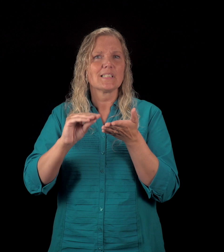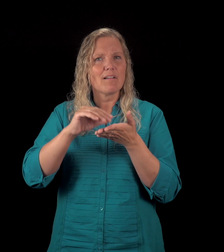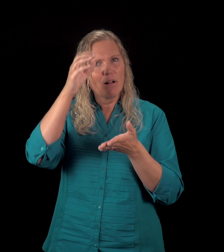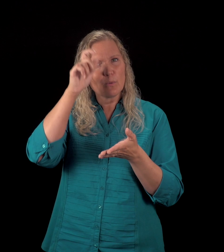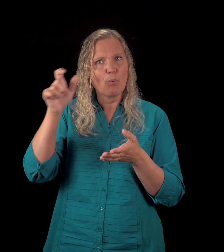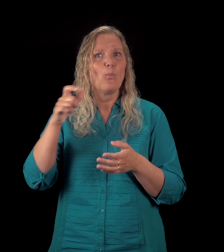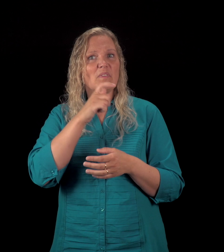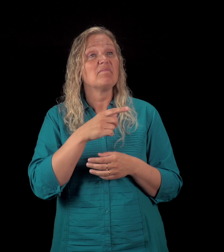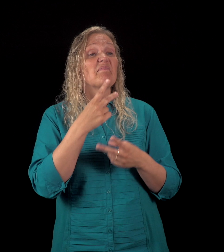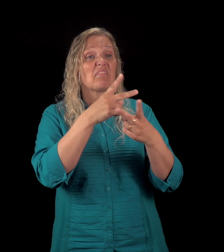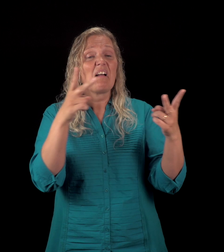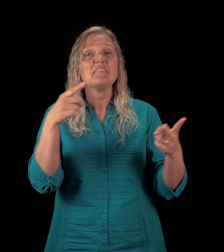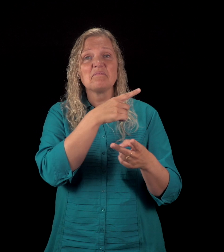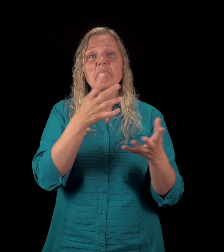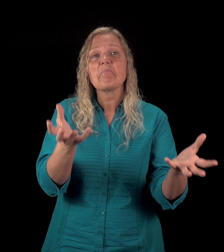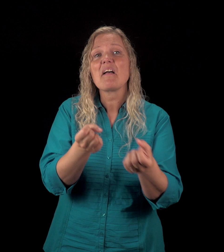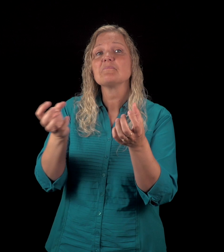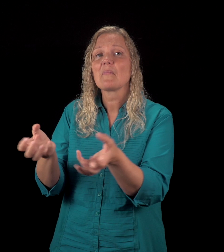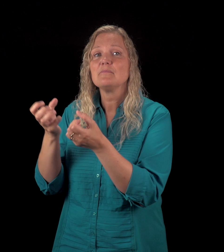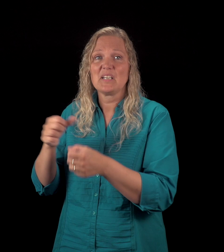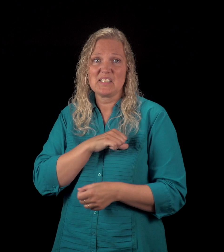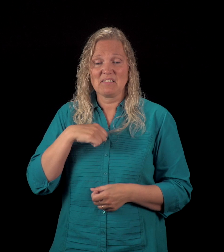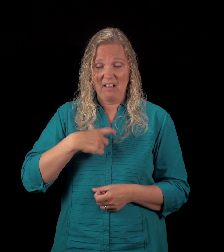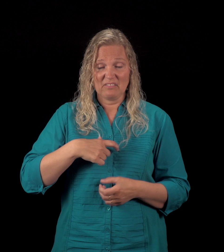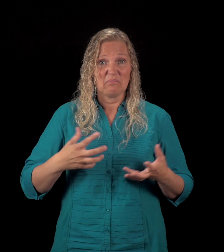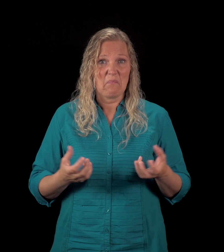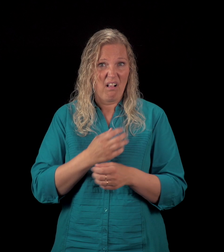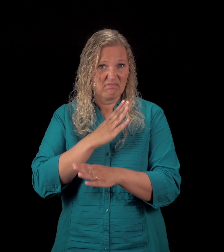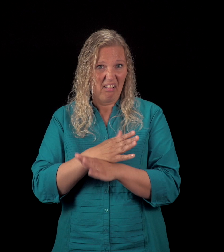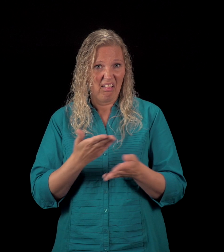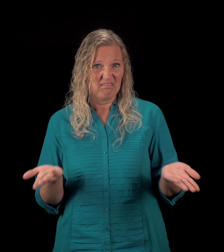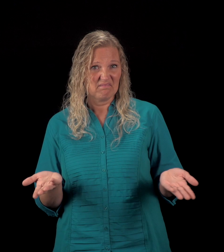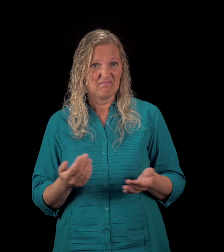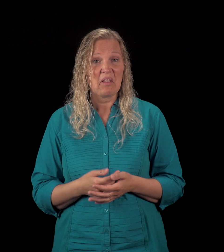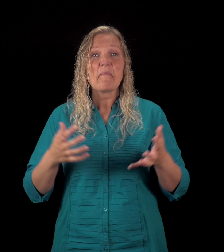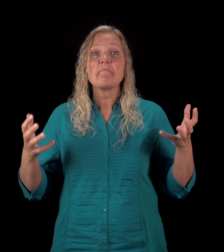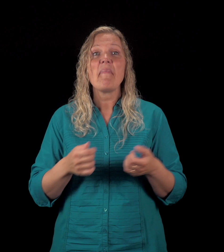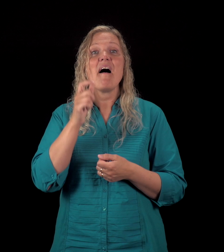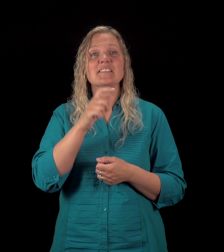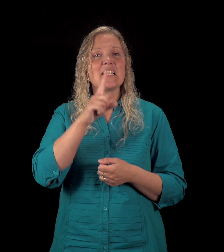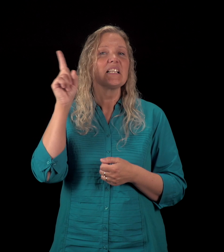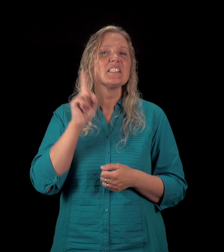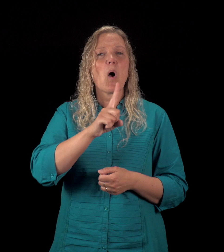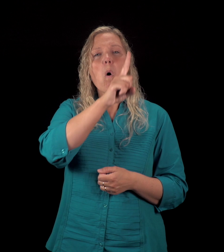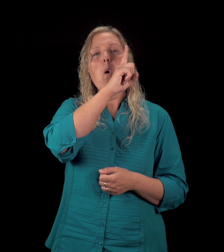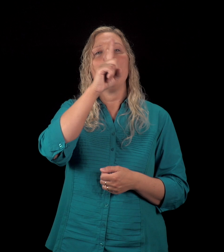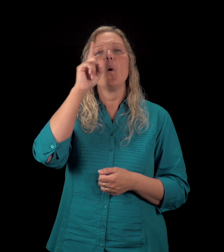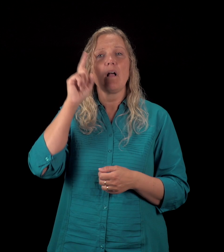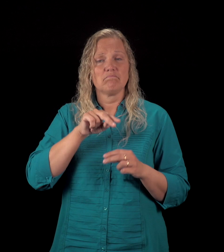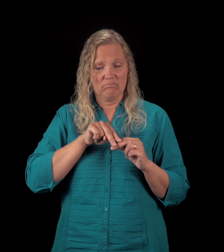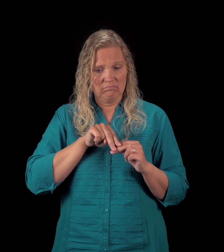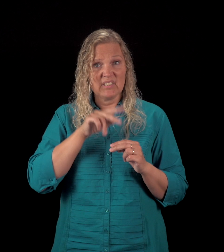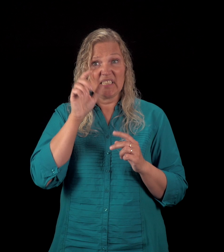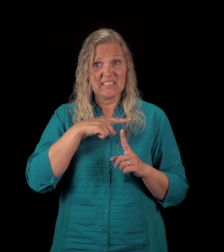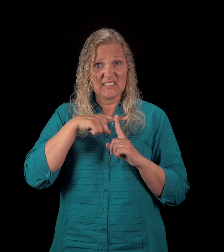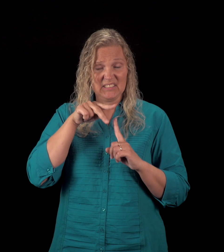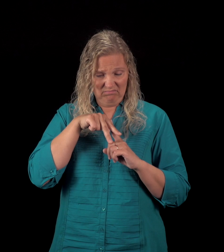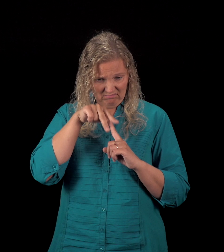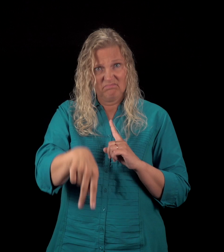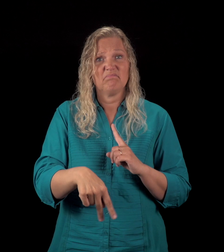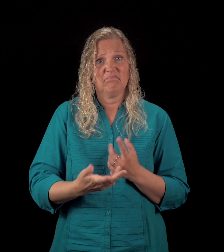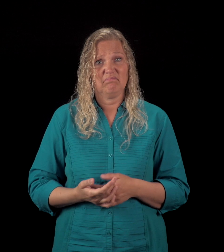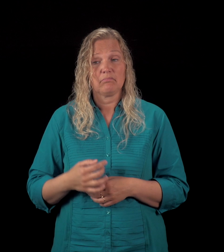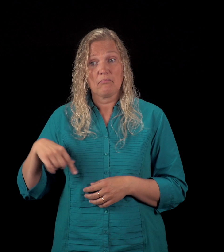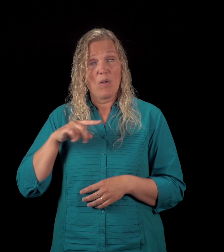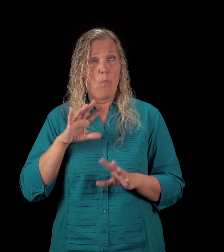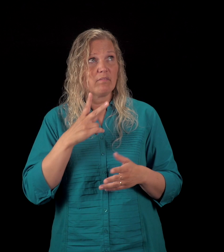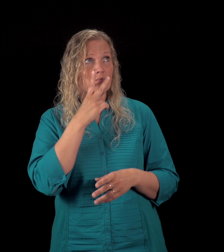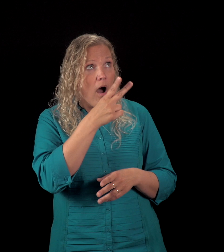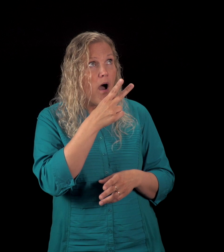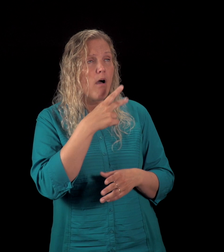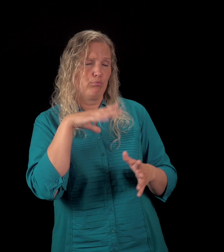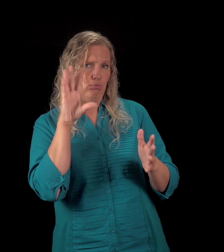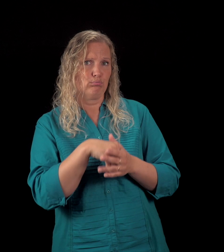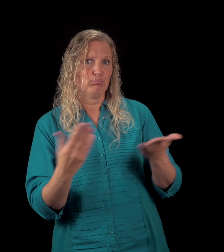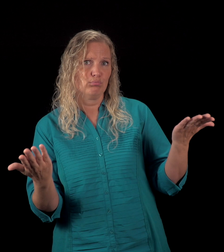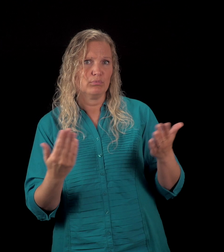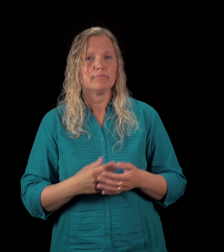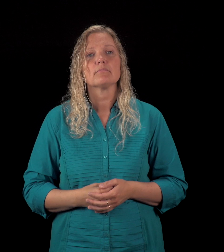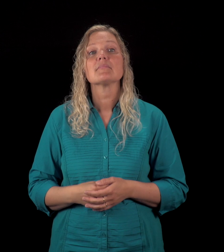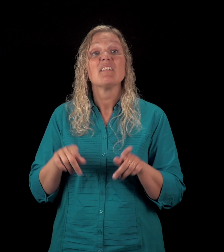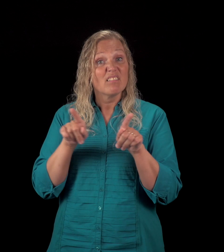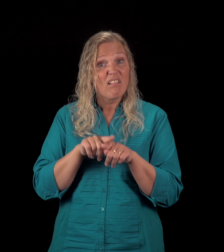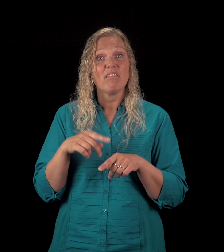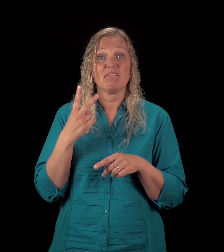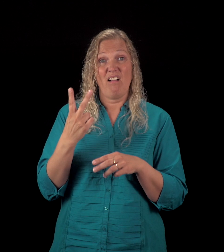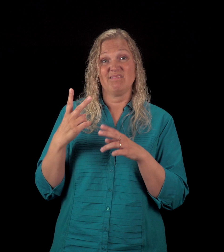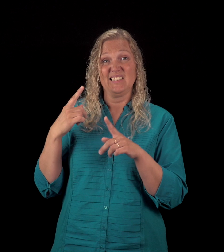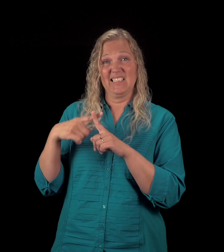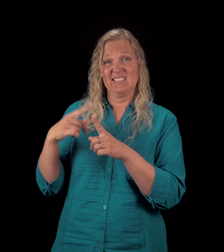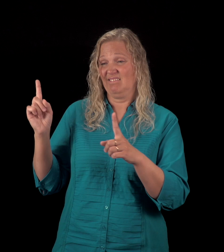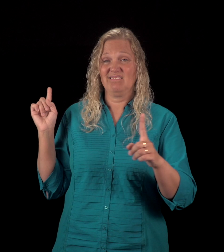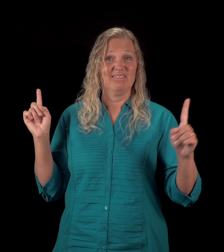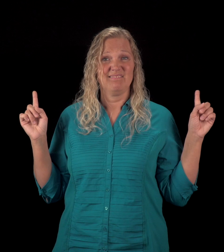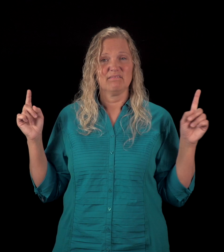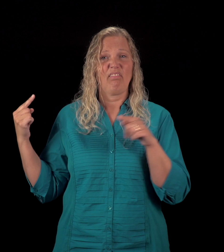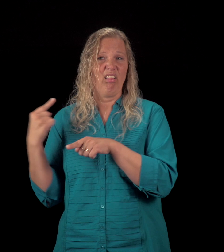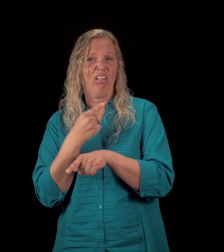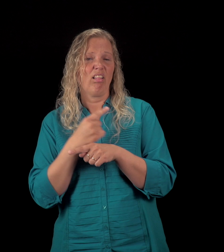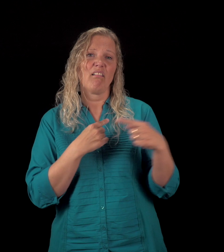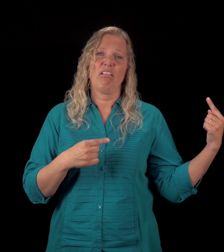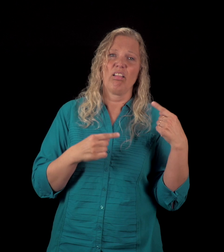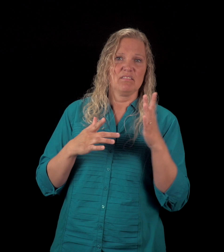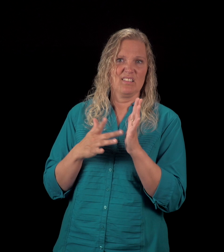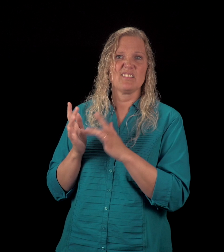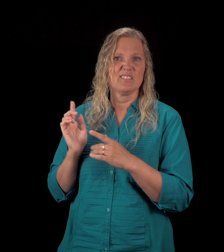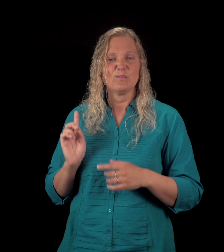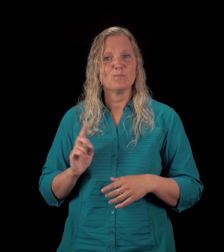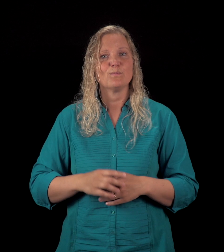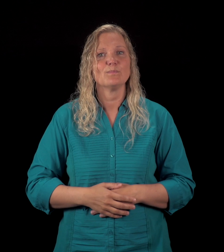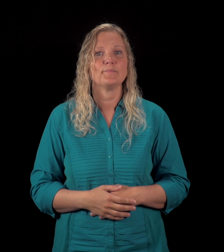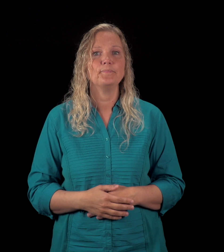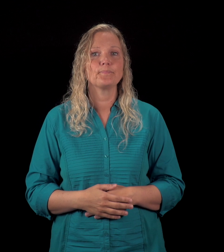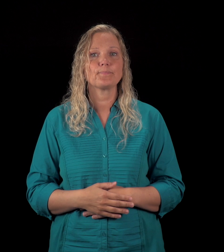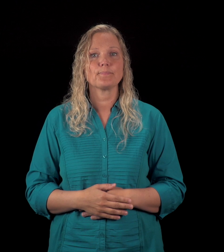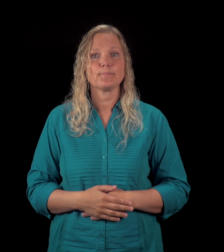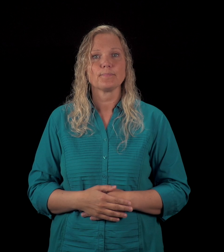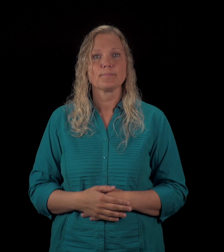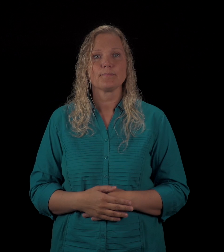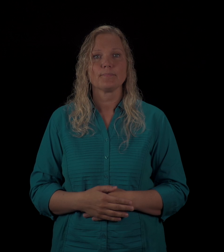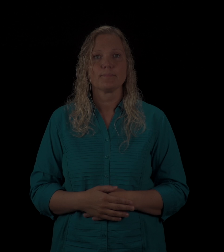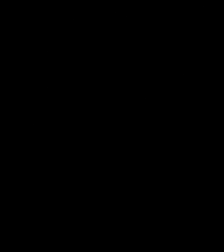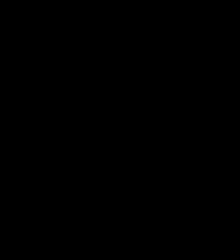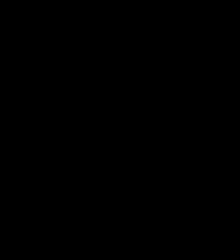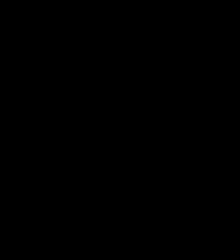Let the Christ, the King of Israel, come down now from the cross, so that we may see and believe!” And even those who were crucified with Him berated Him.